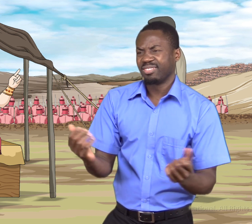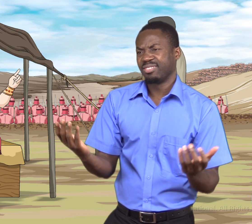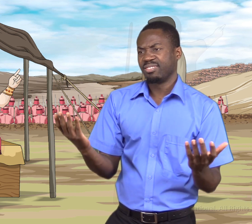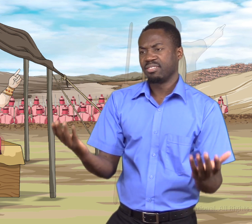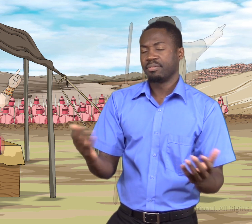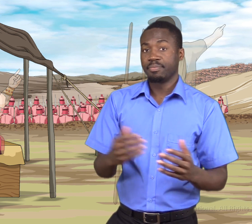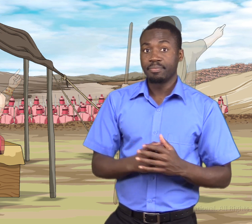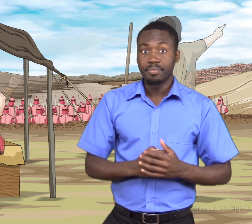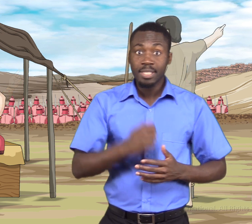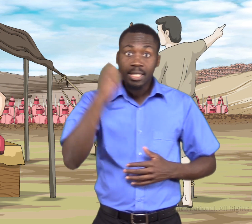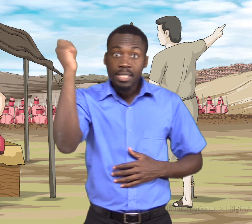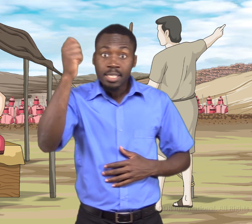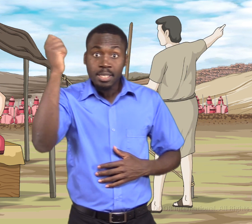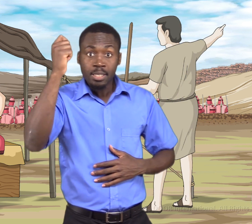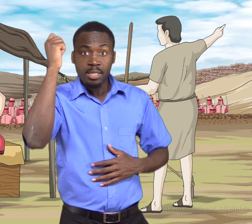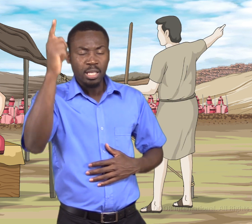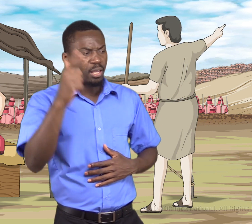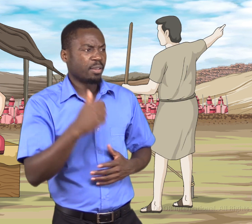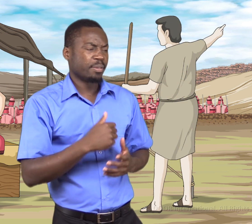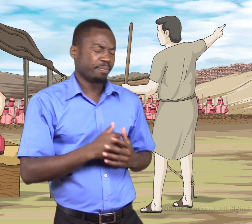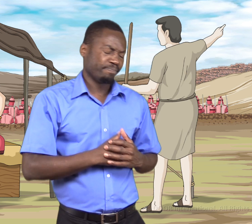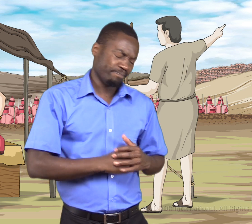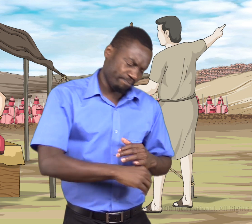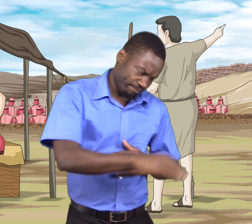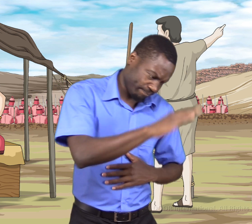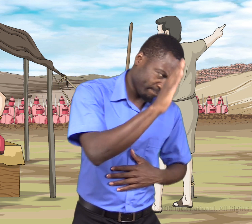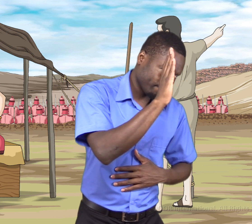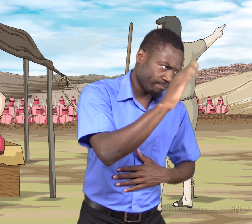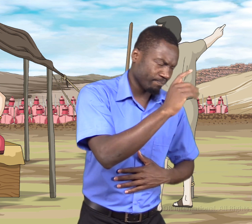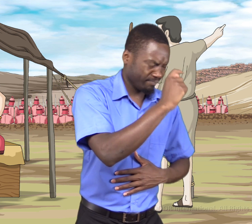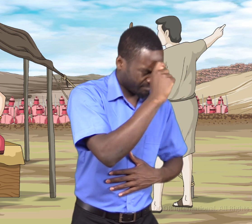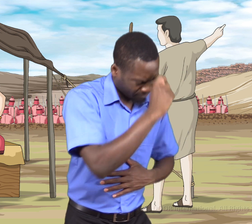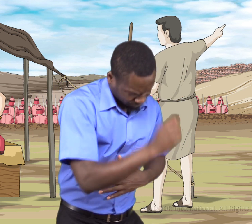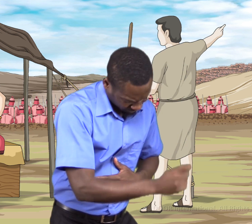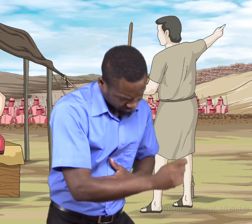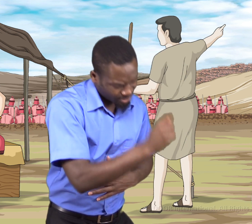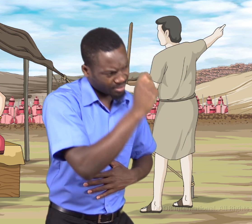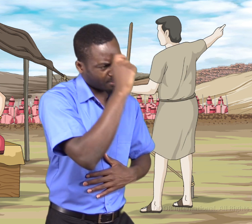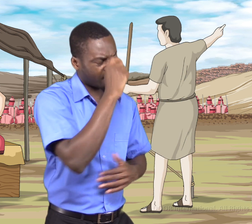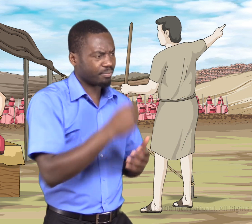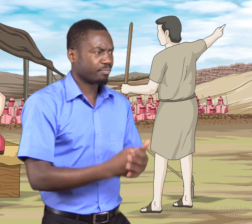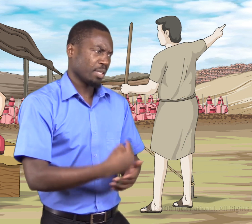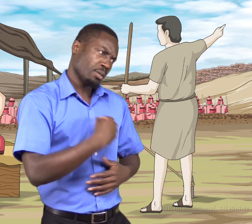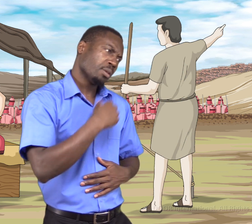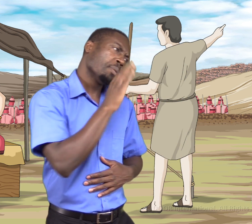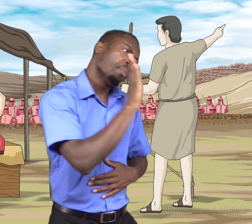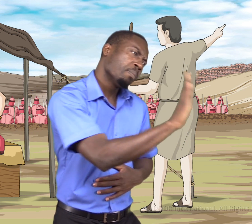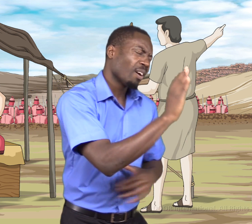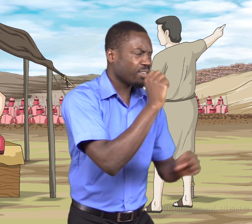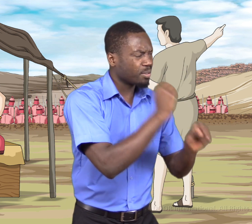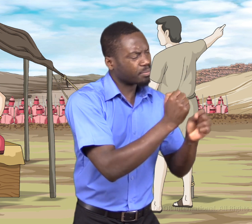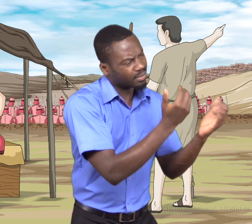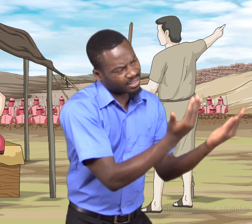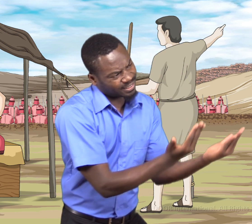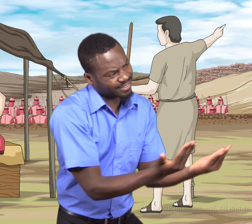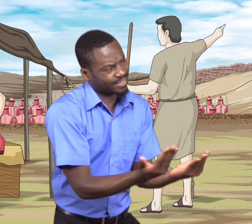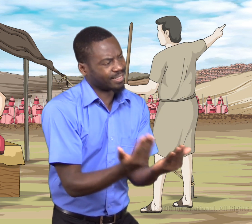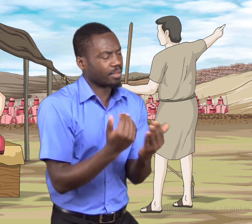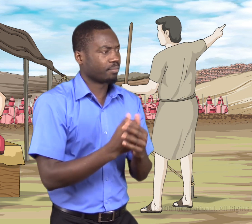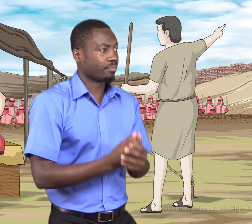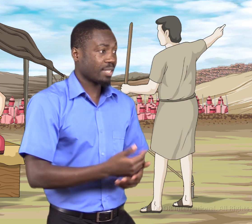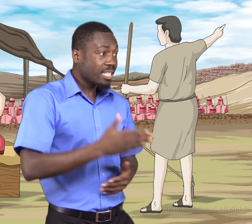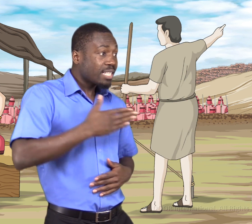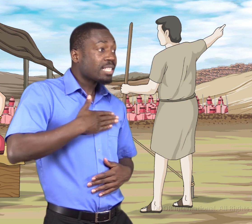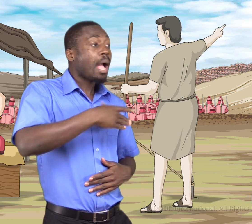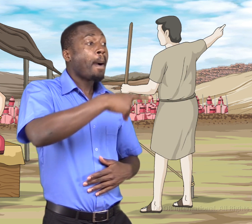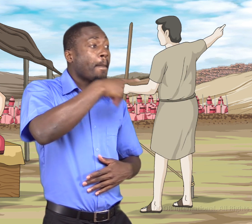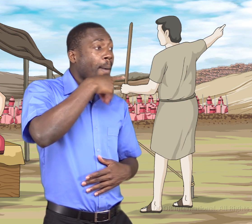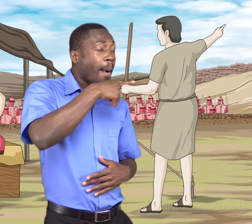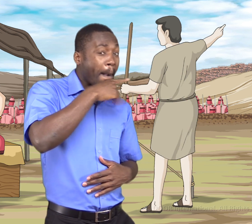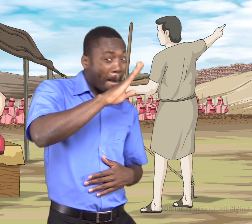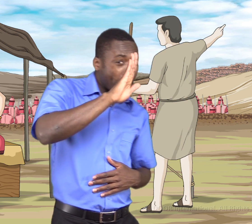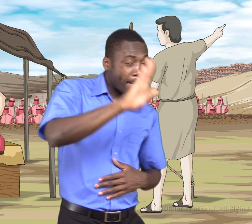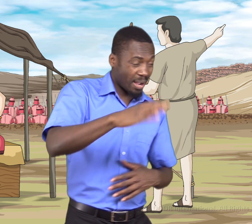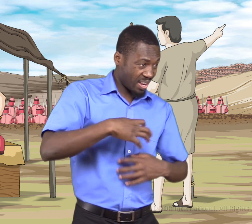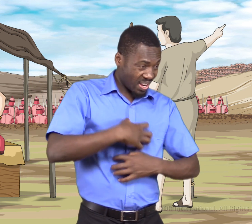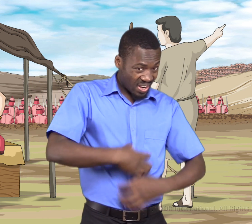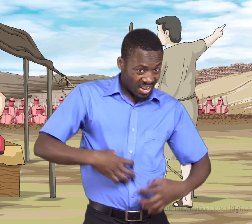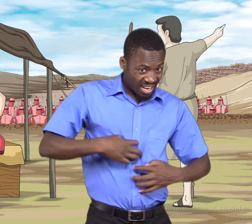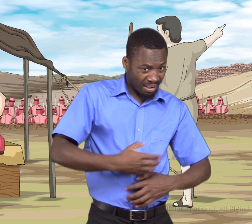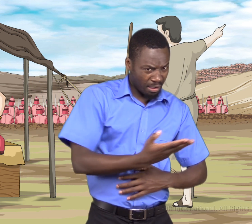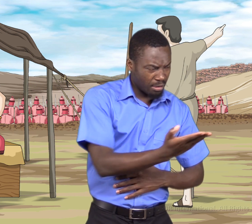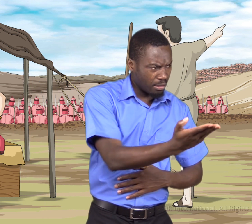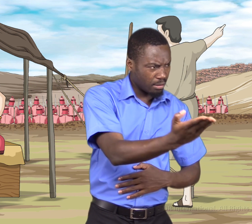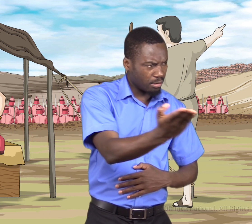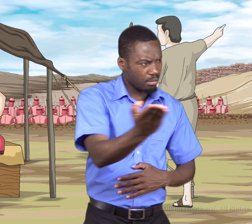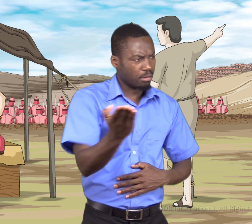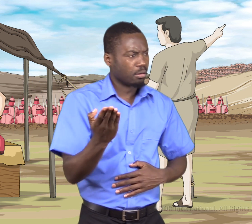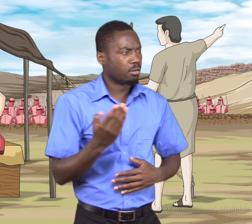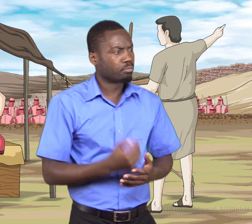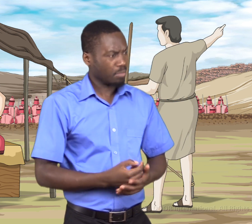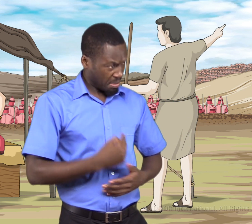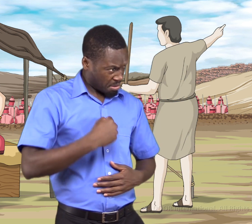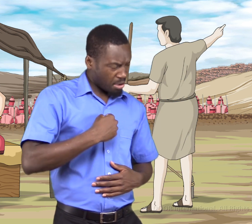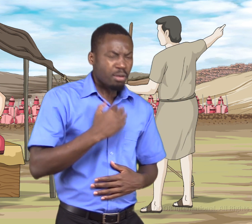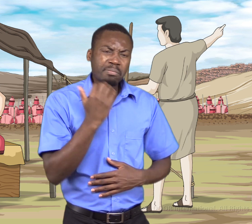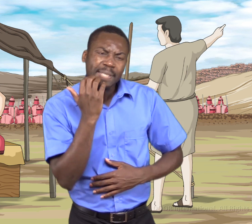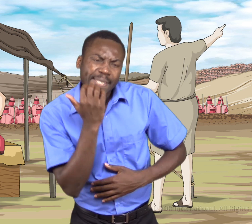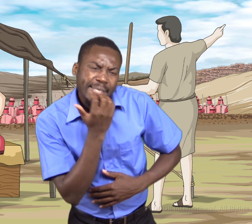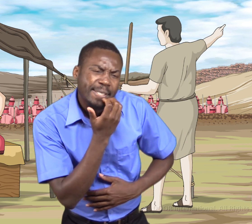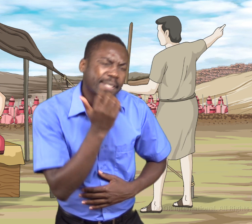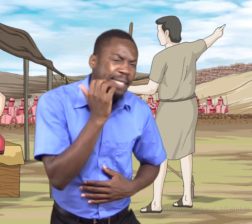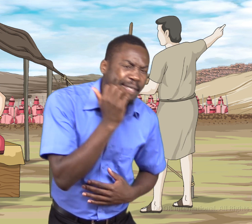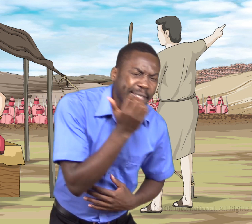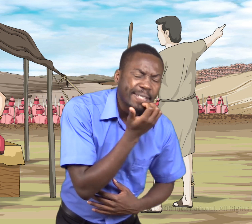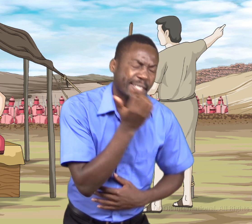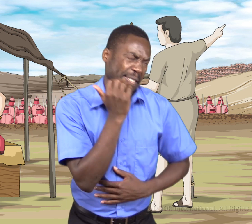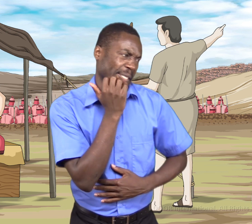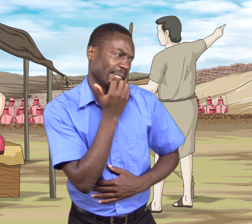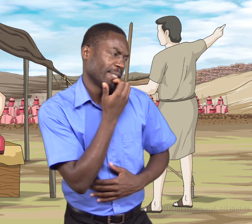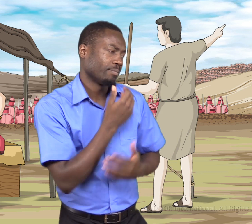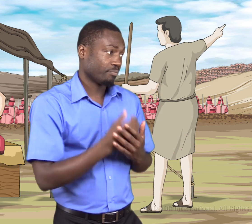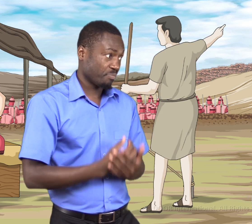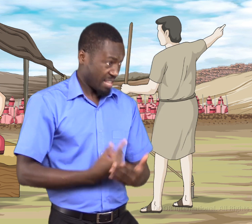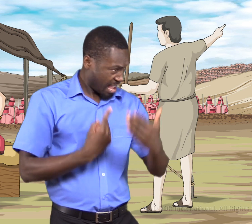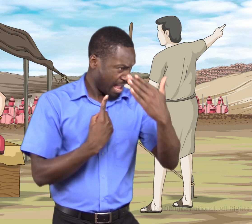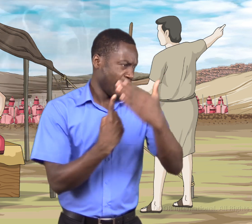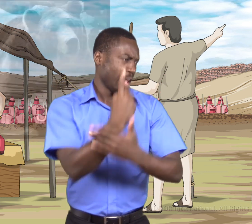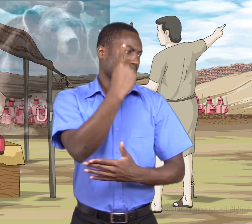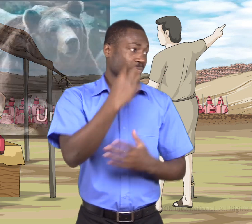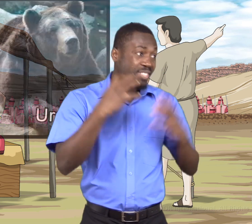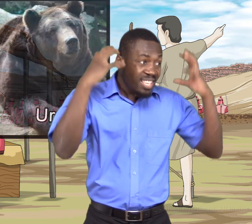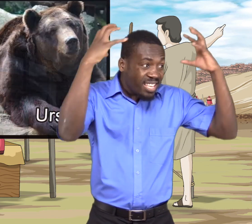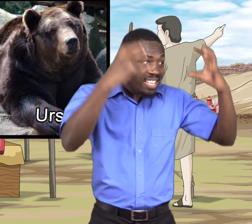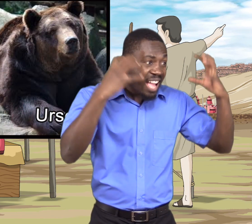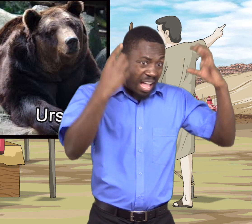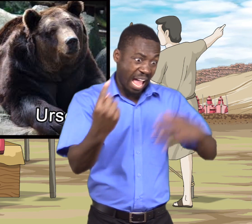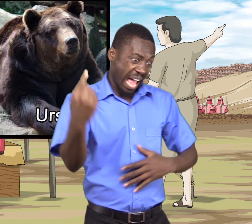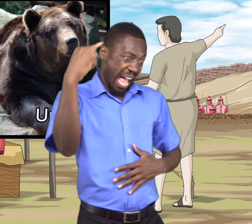You are just a boy, and he has been a warrior from his youth.”